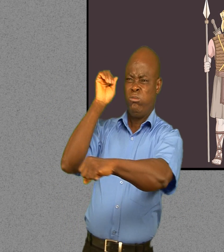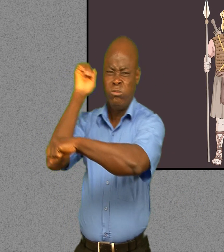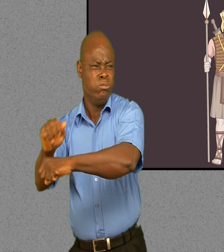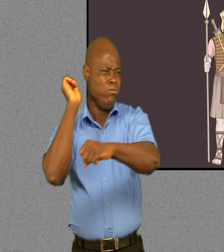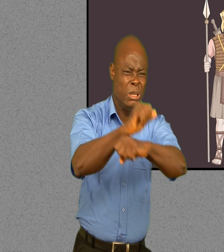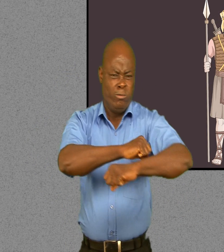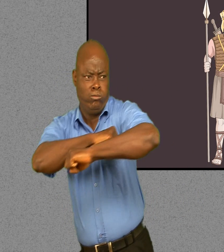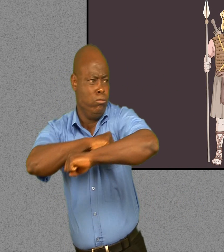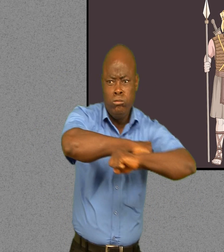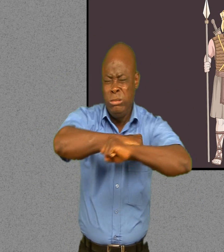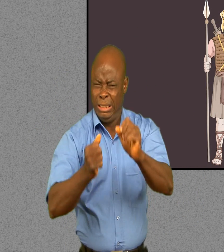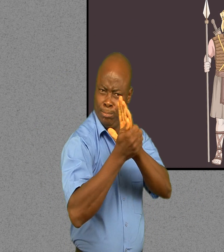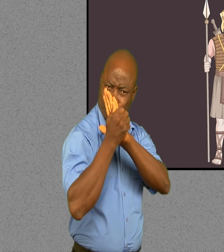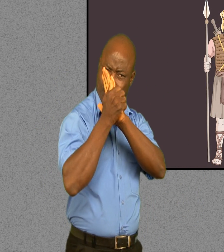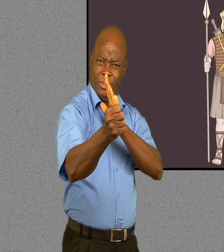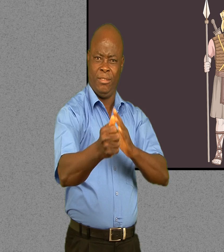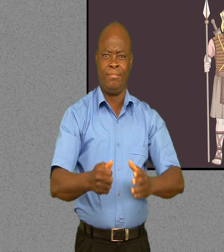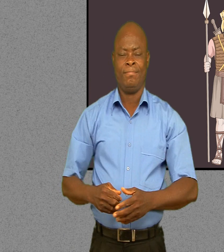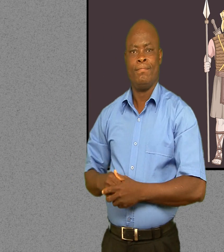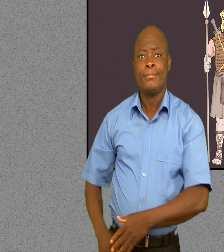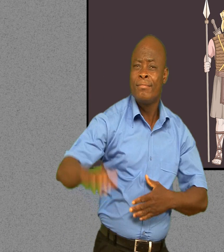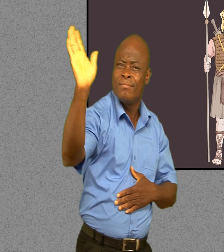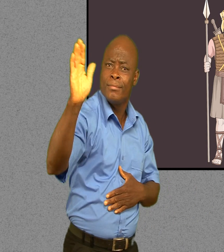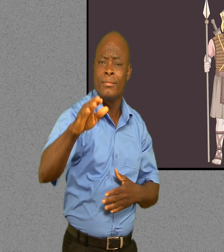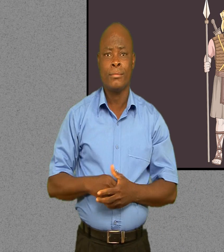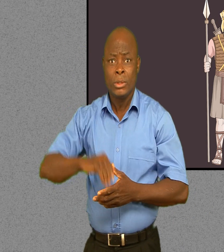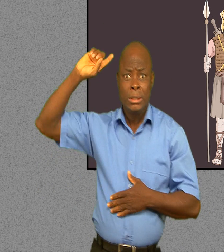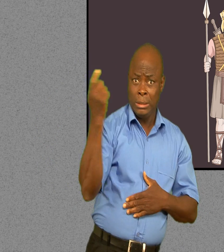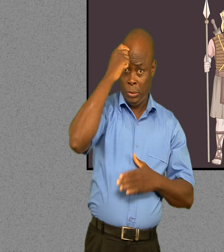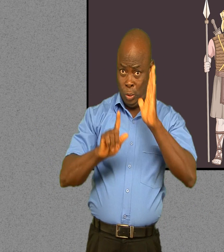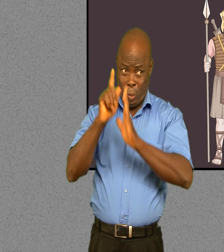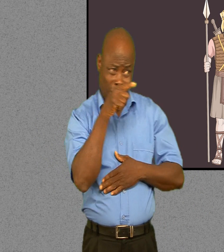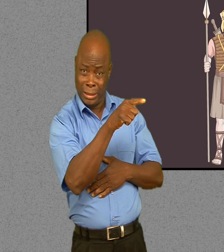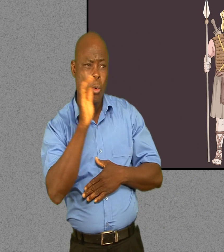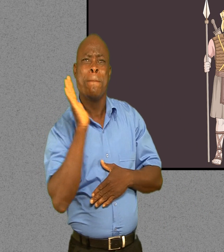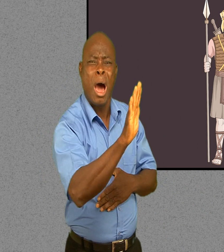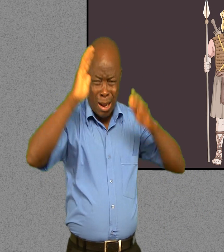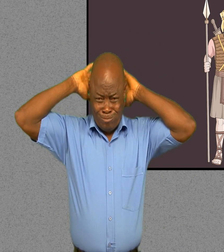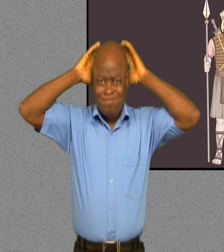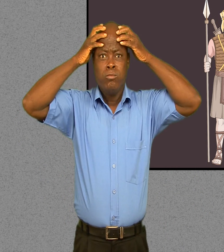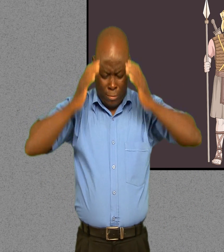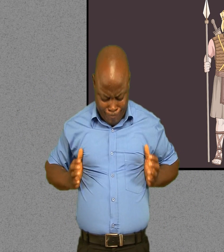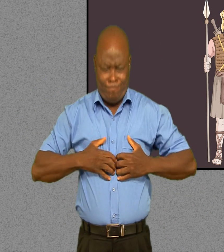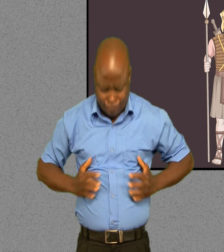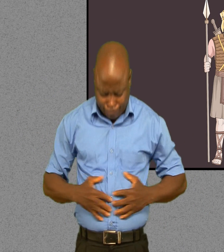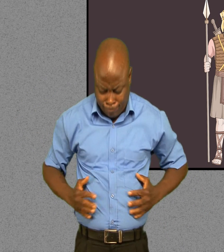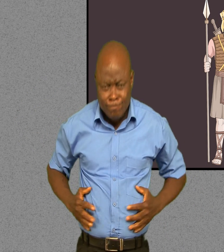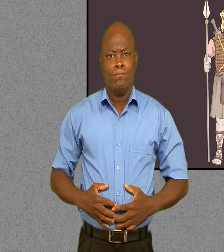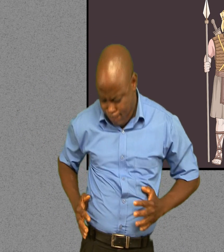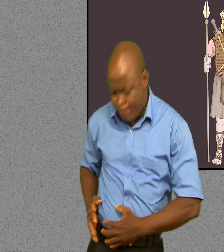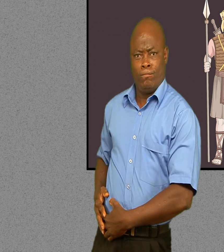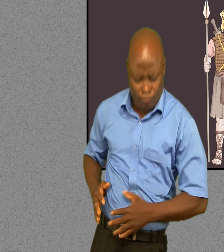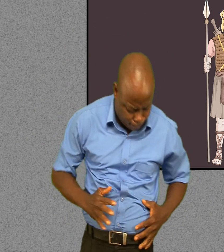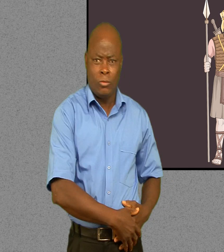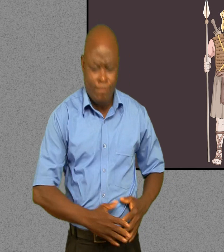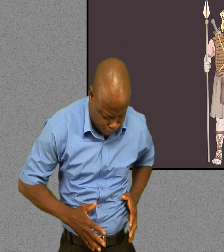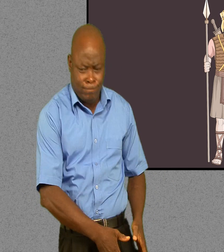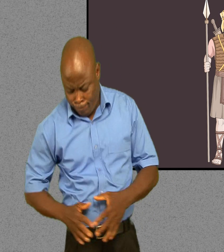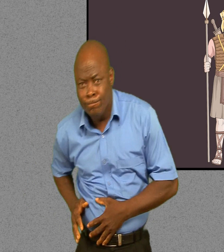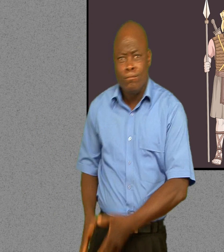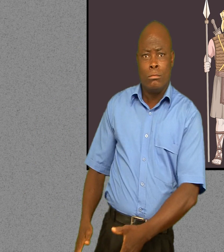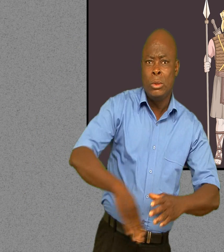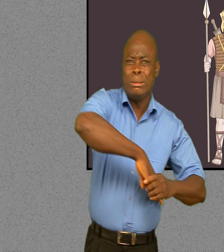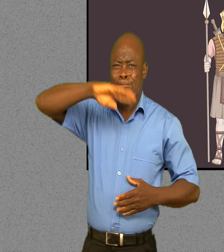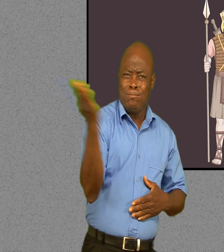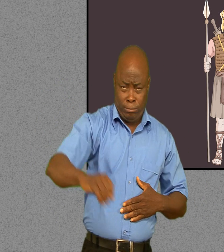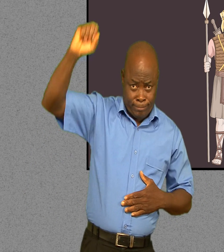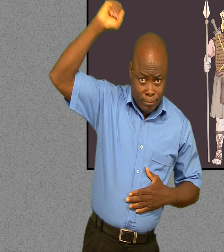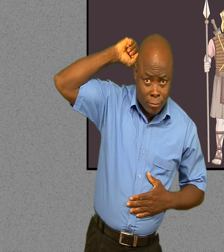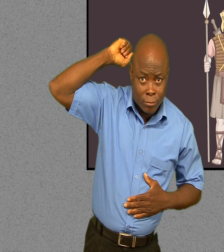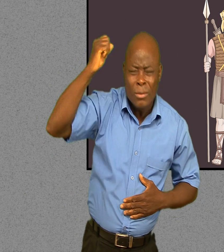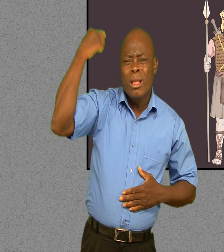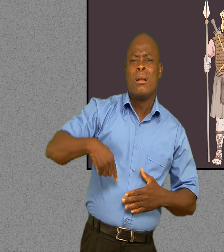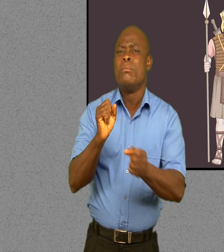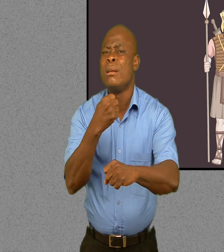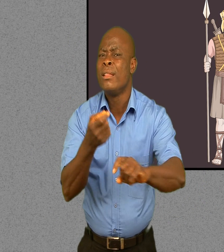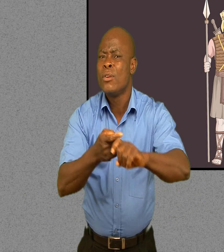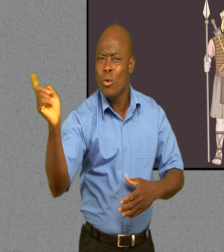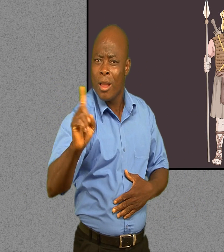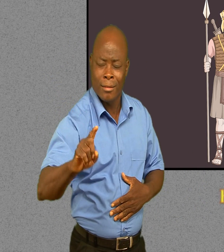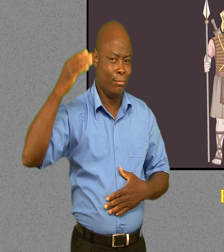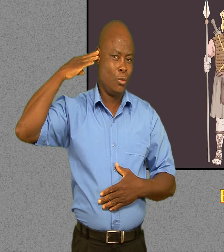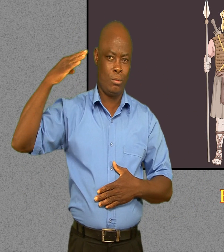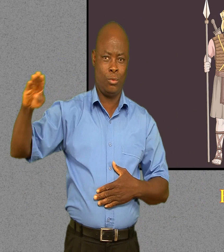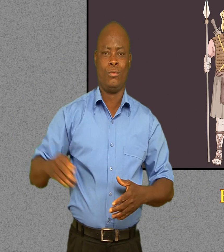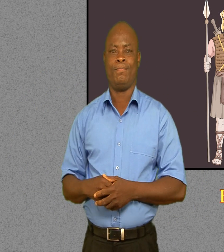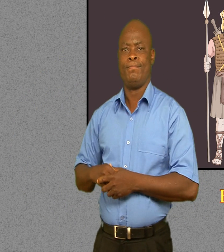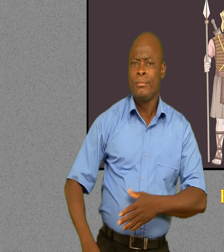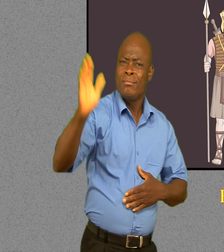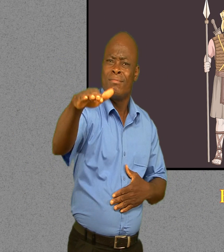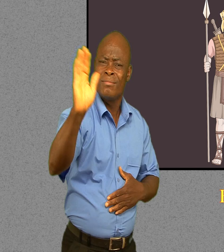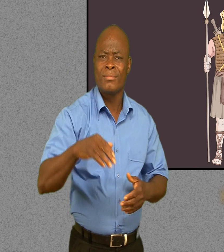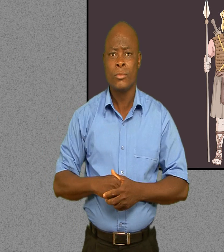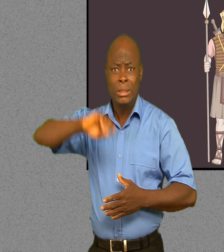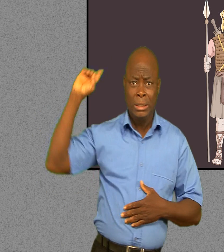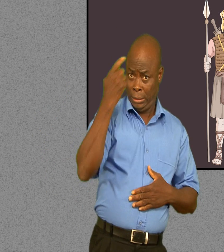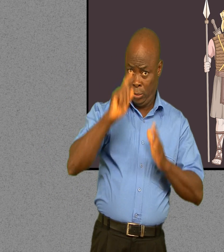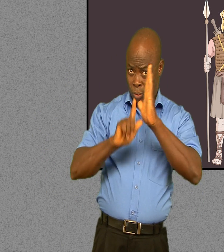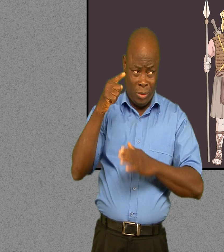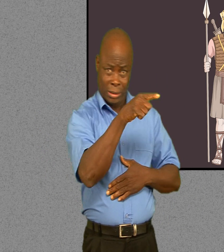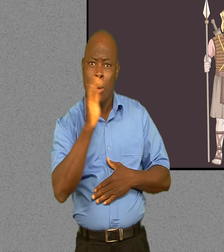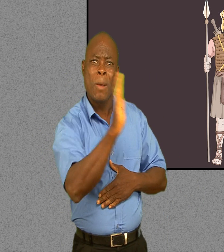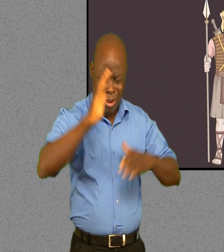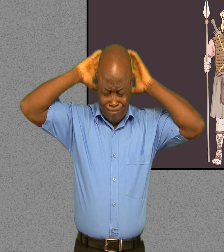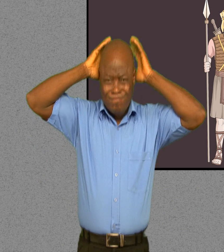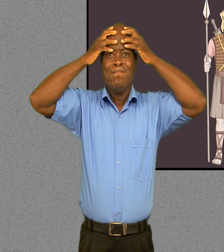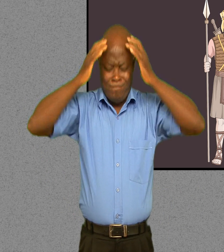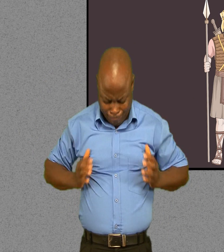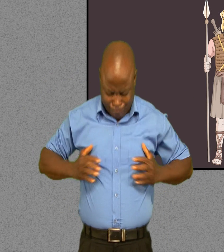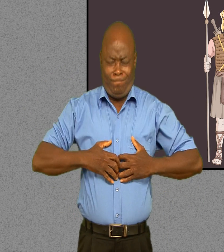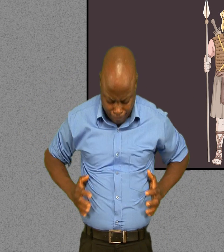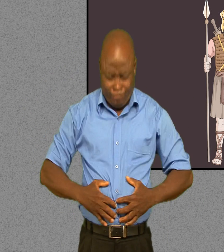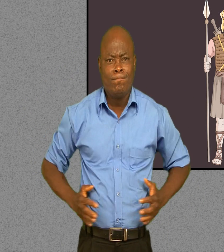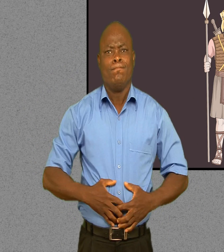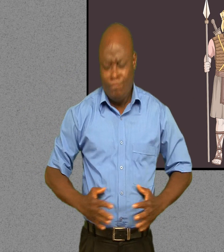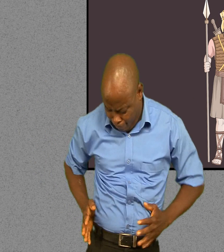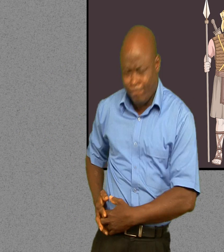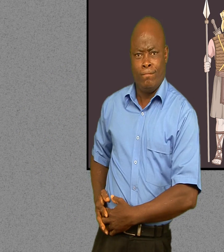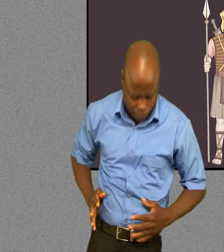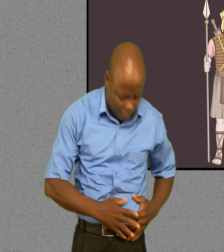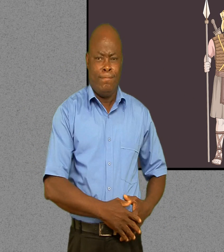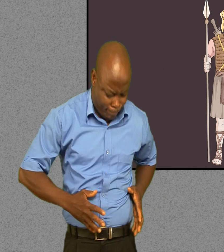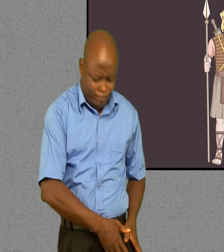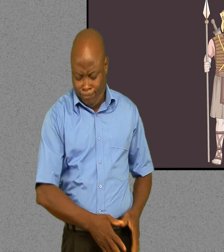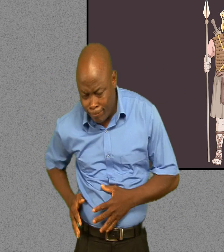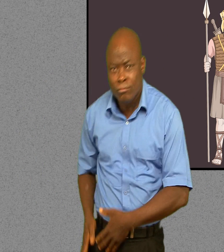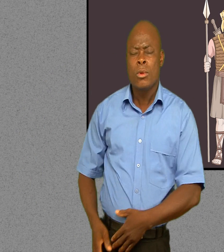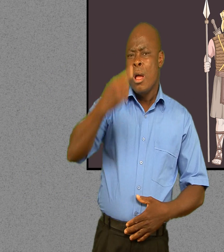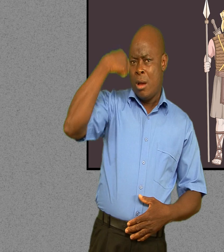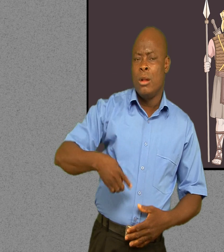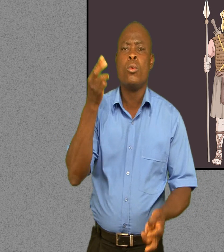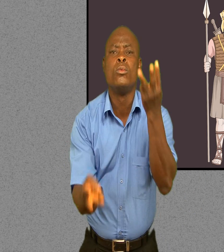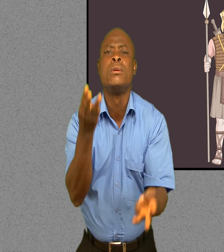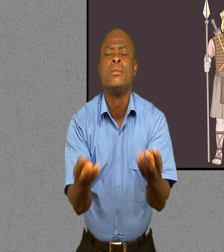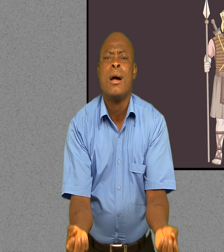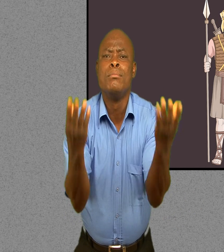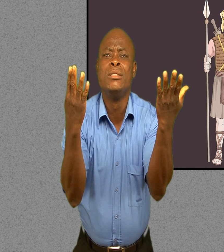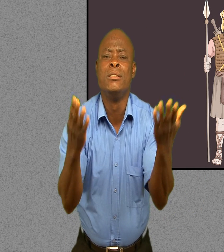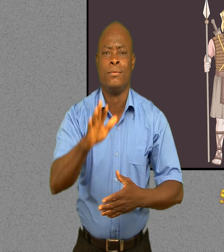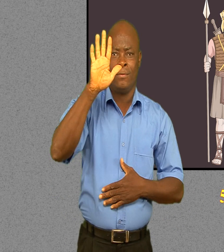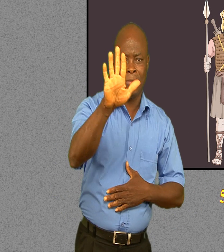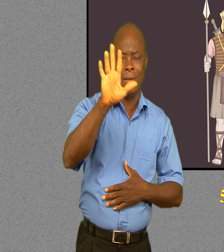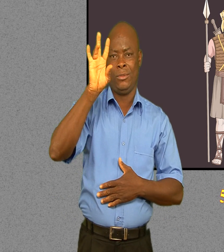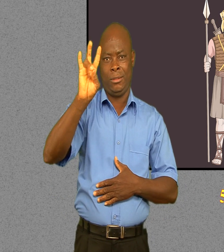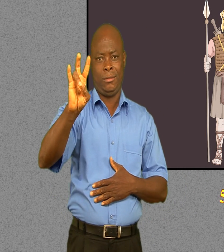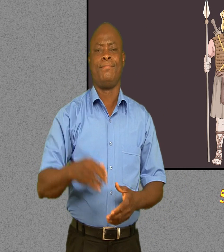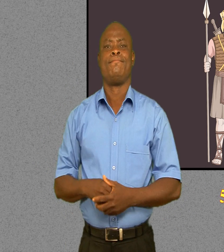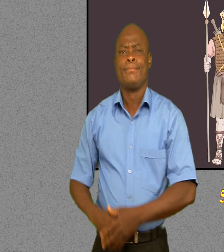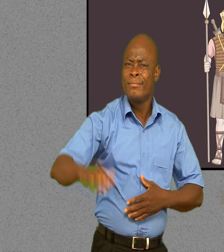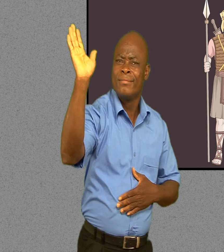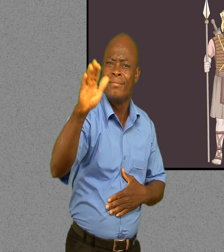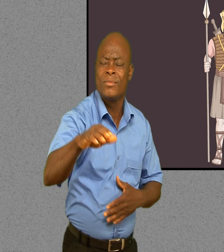He wore a bronze coat of mail weighing five thousand shekels, and he had armor of bronze on his legs and a javelin of bronze slung between his shoulders.